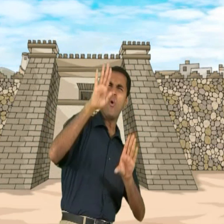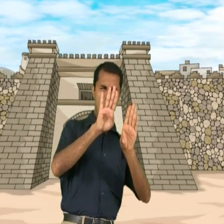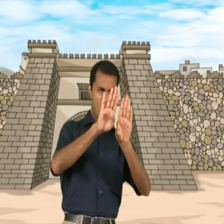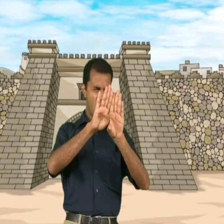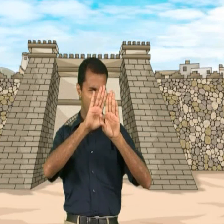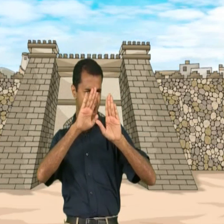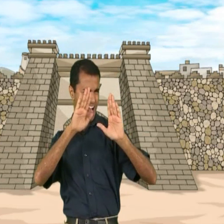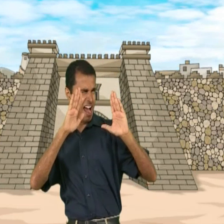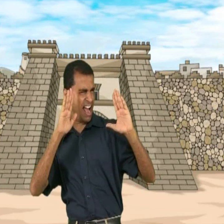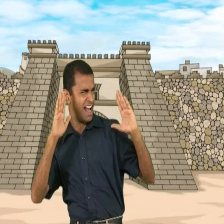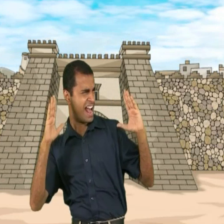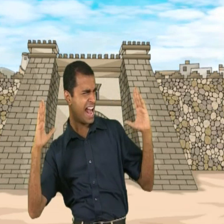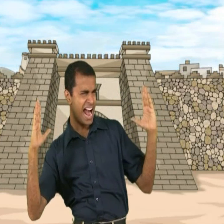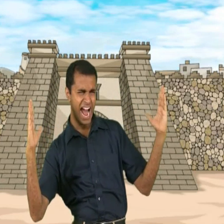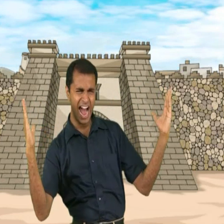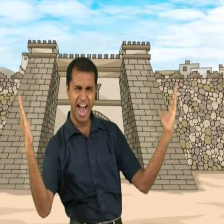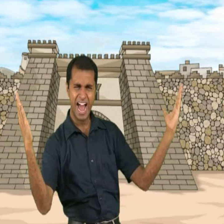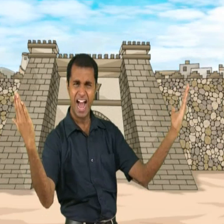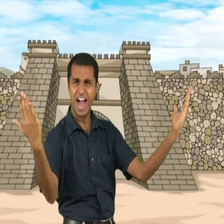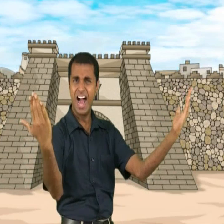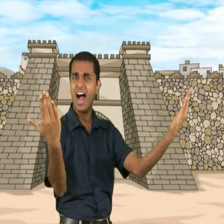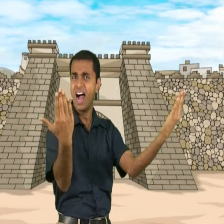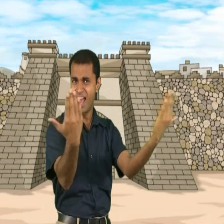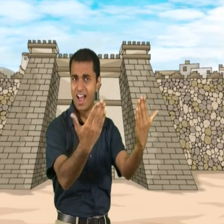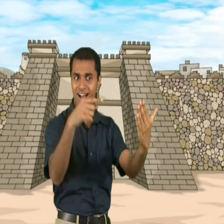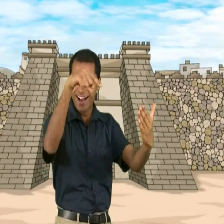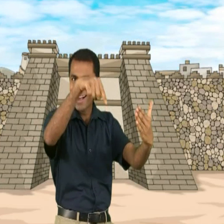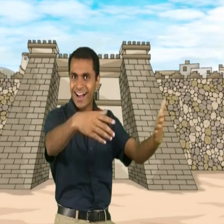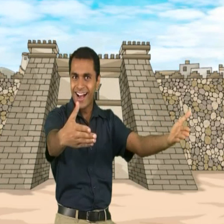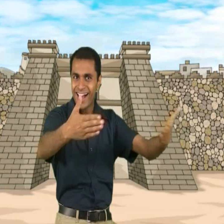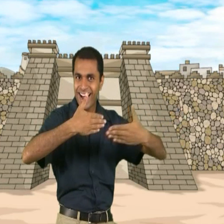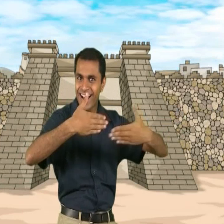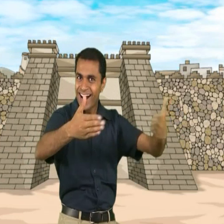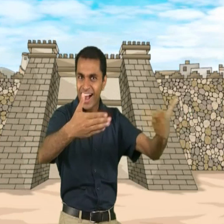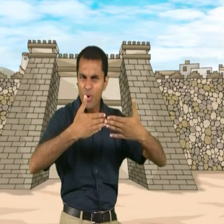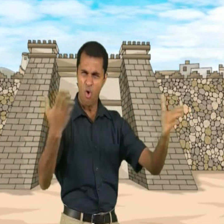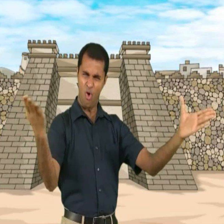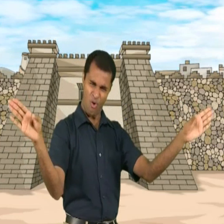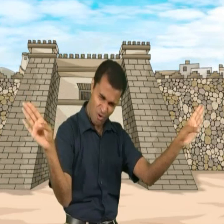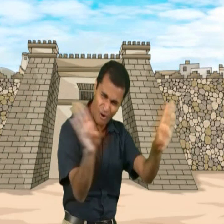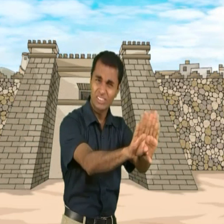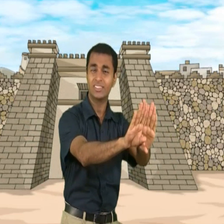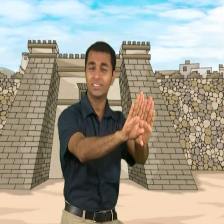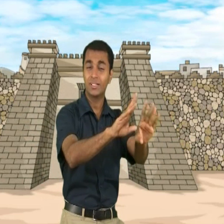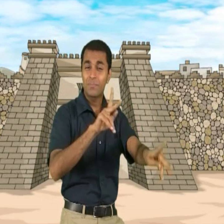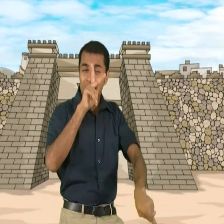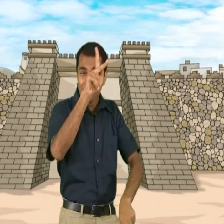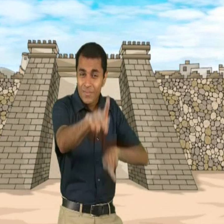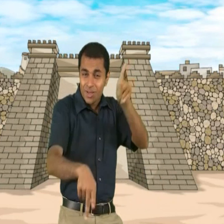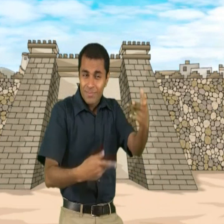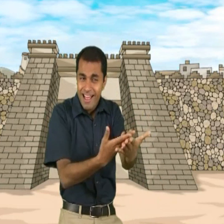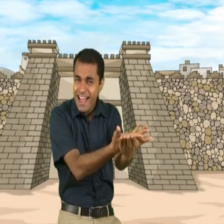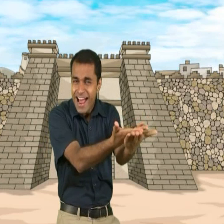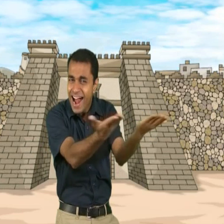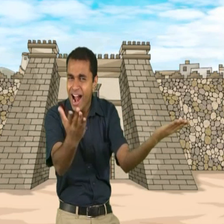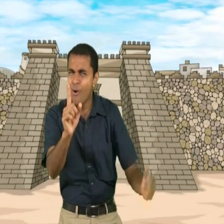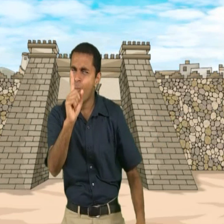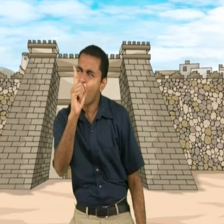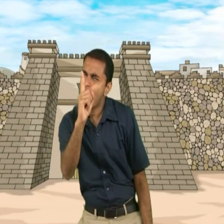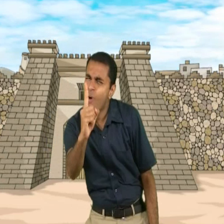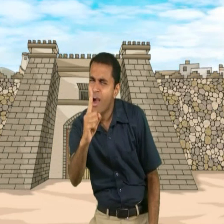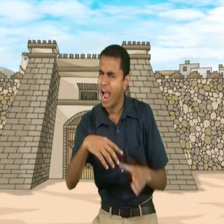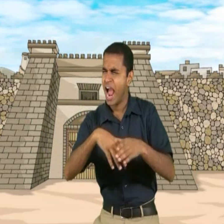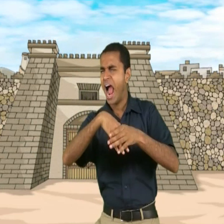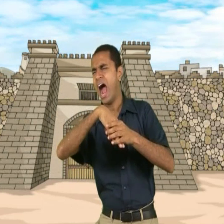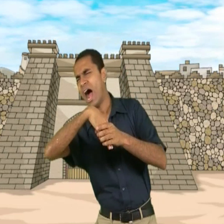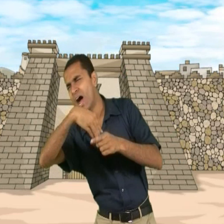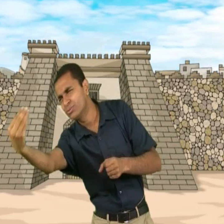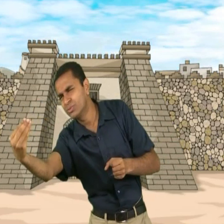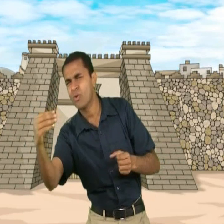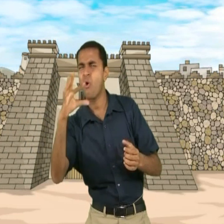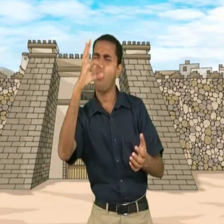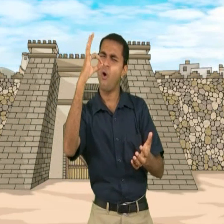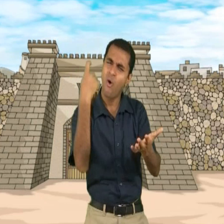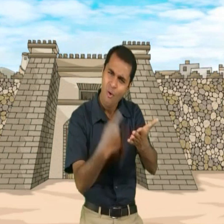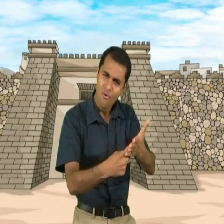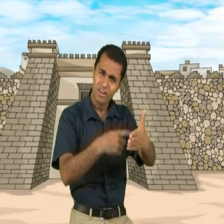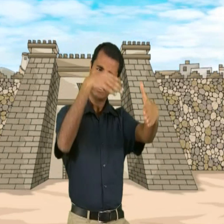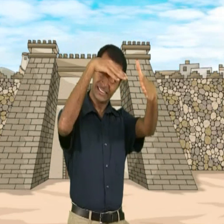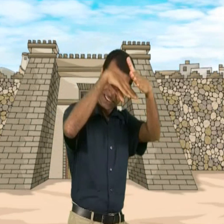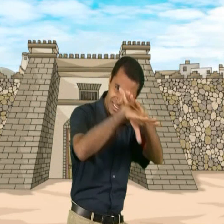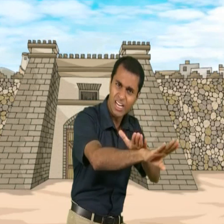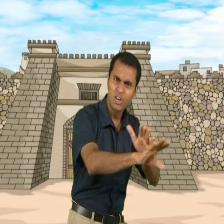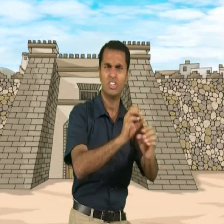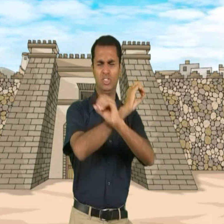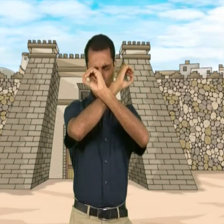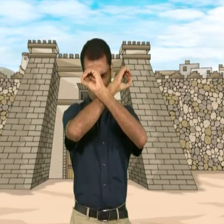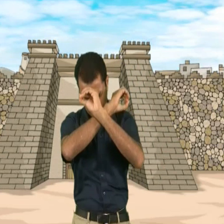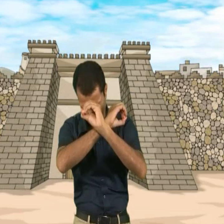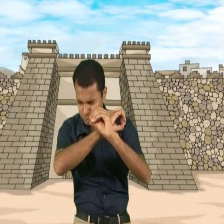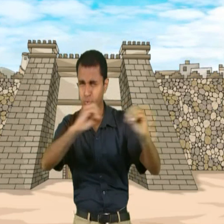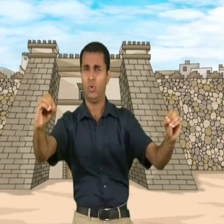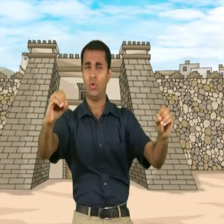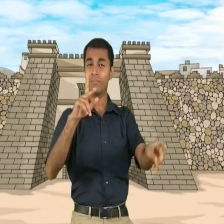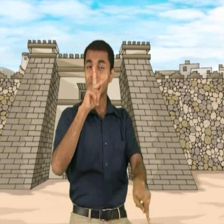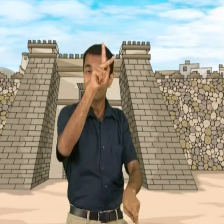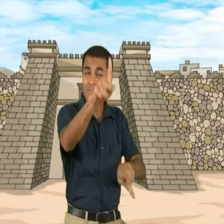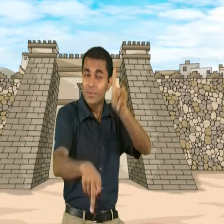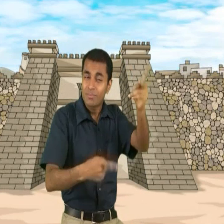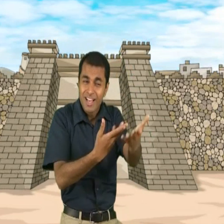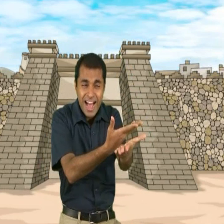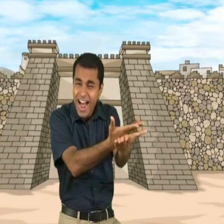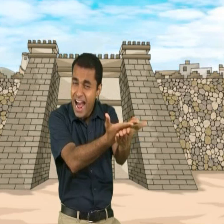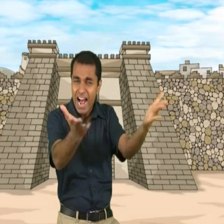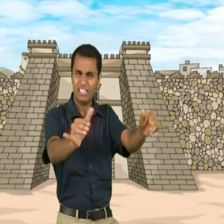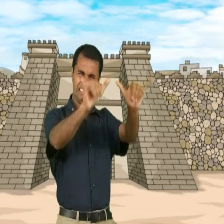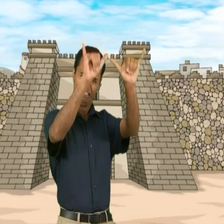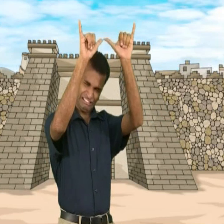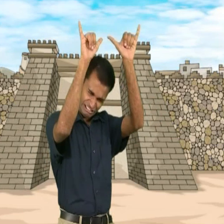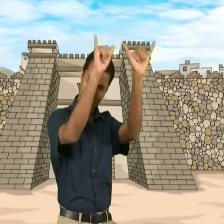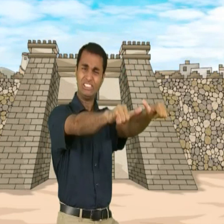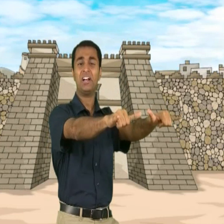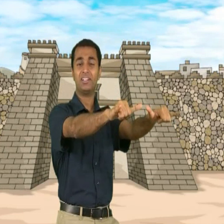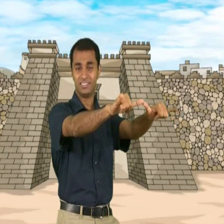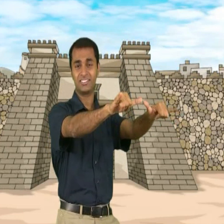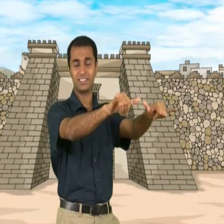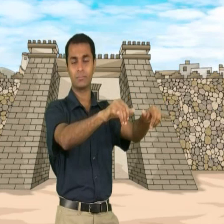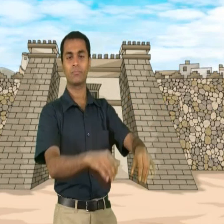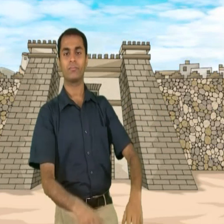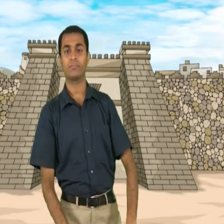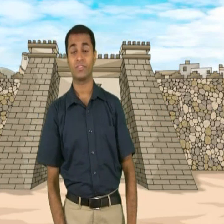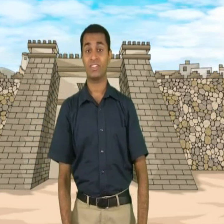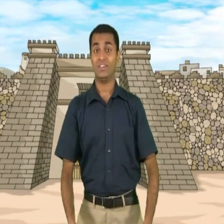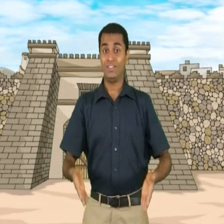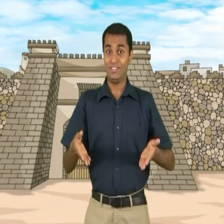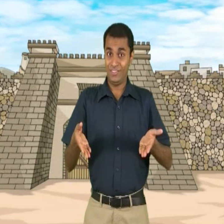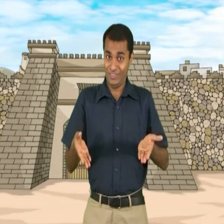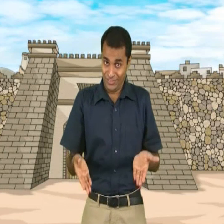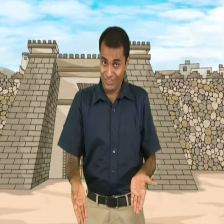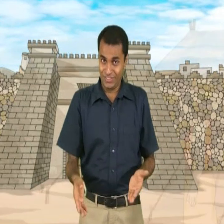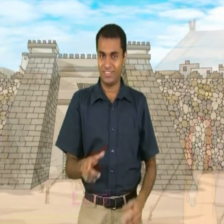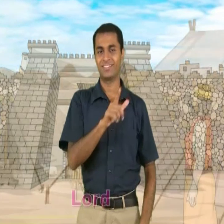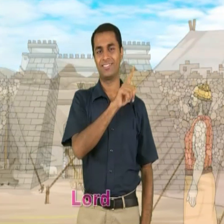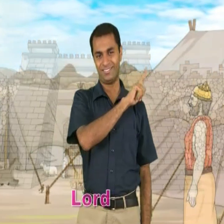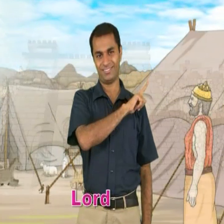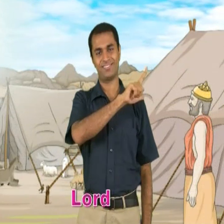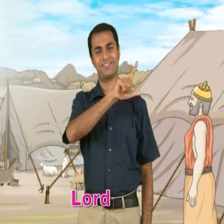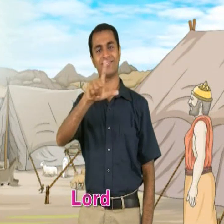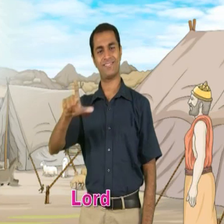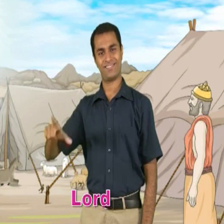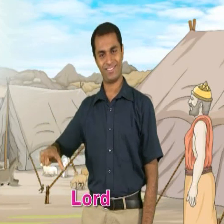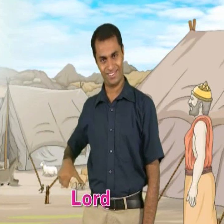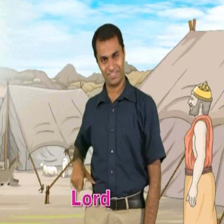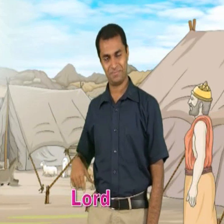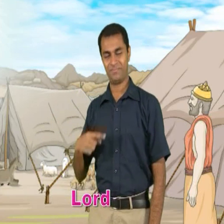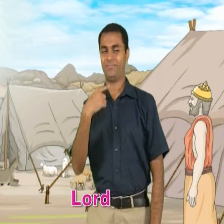No one went out and no one came in.